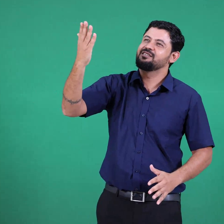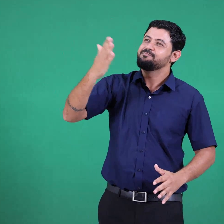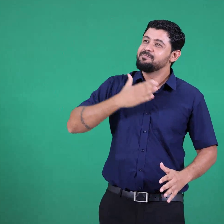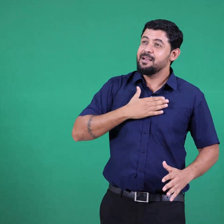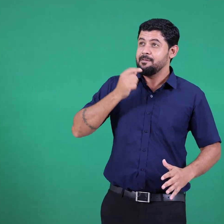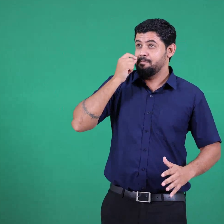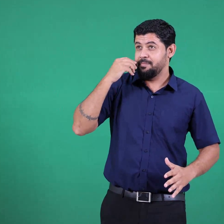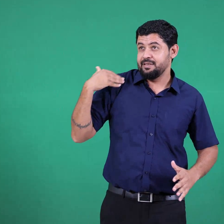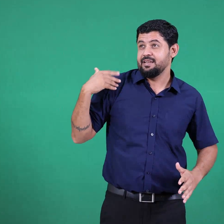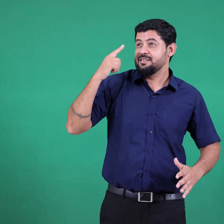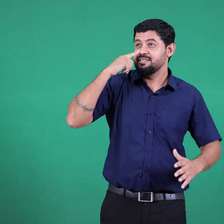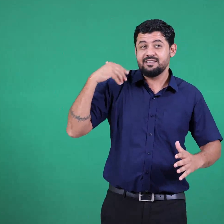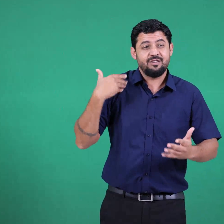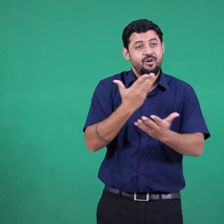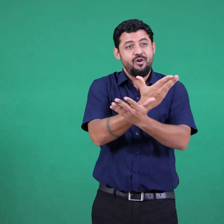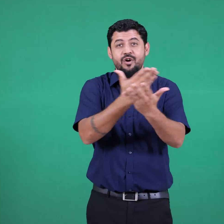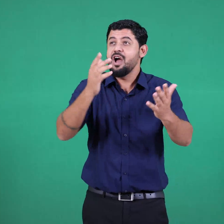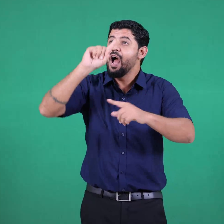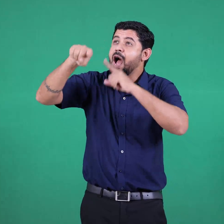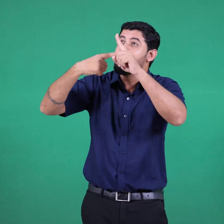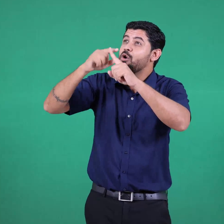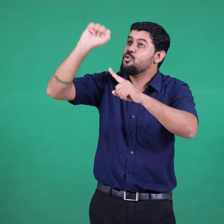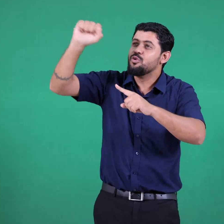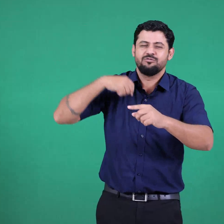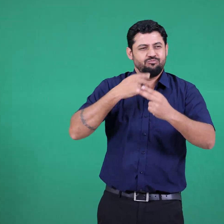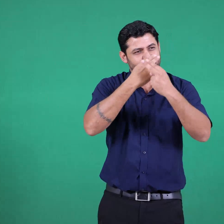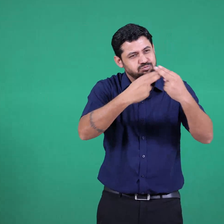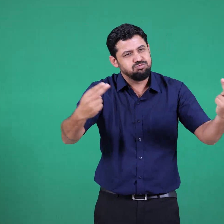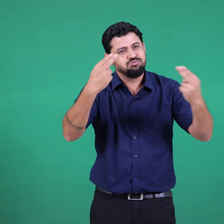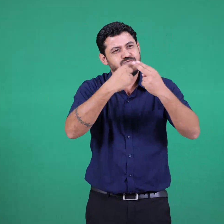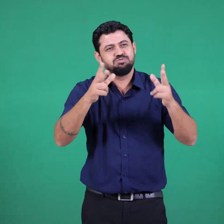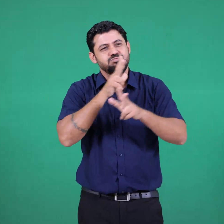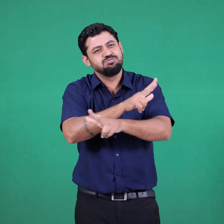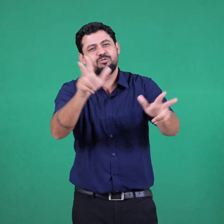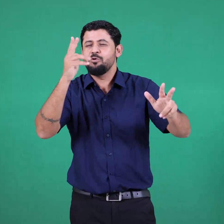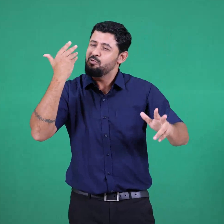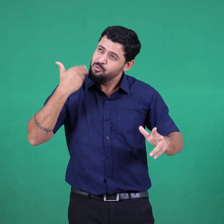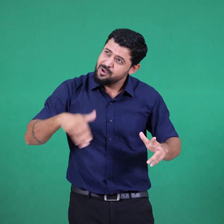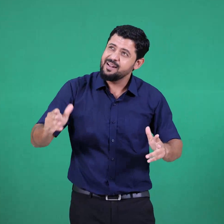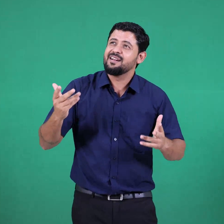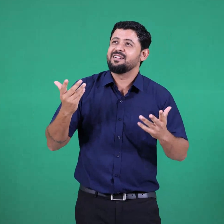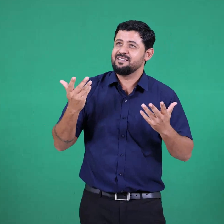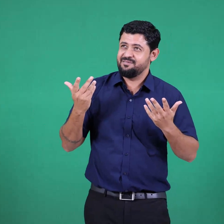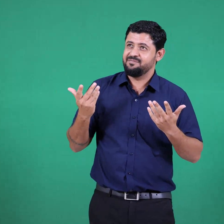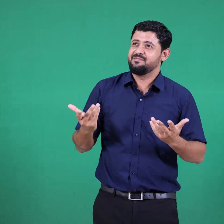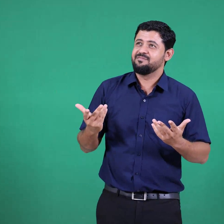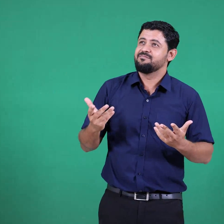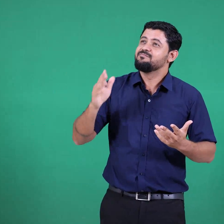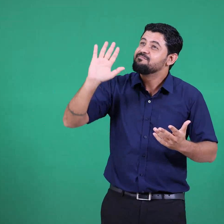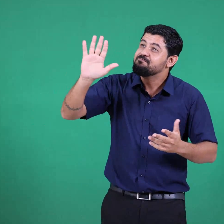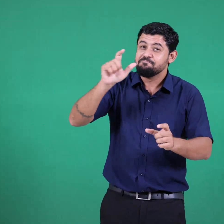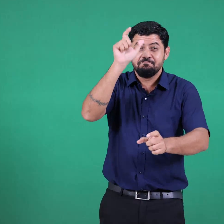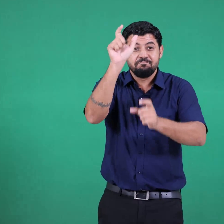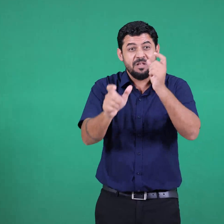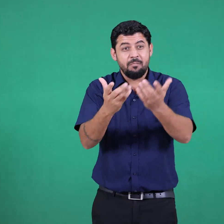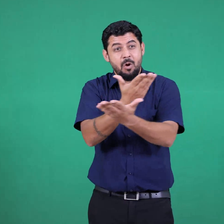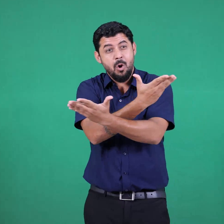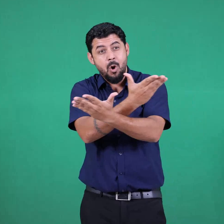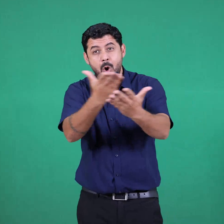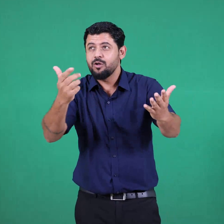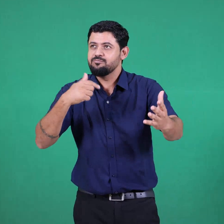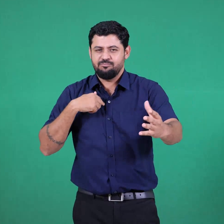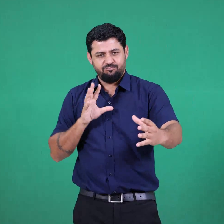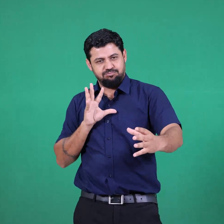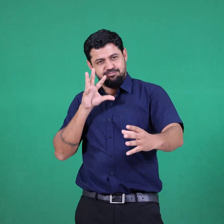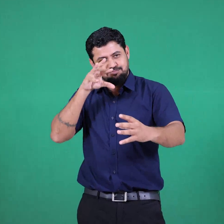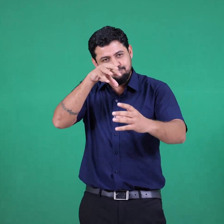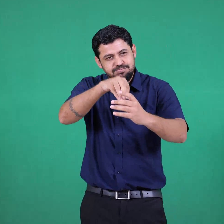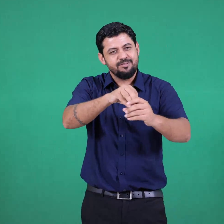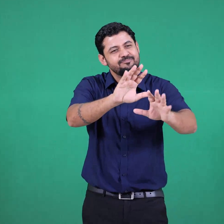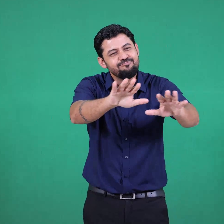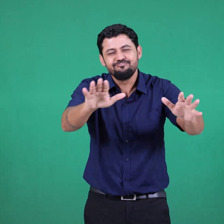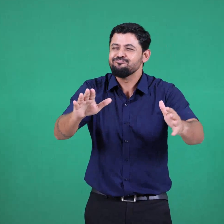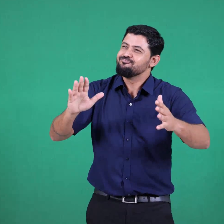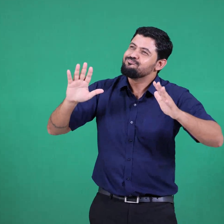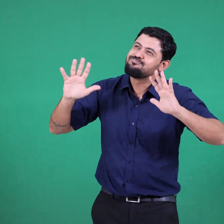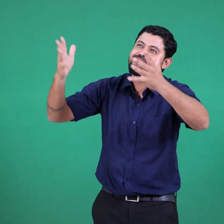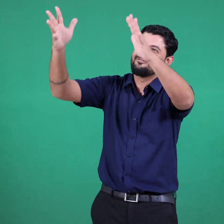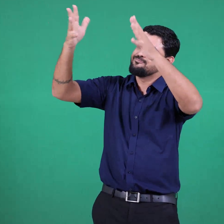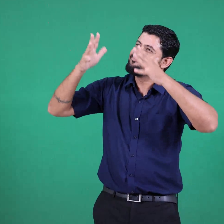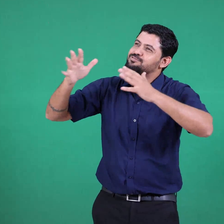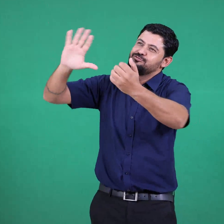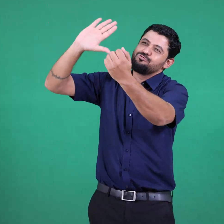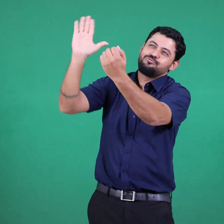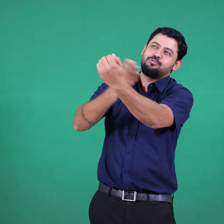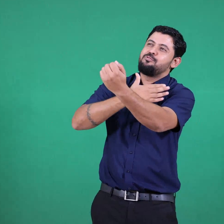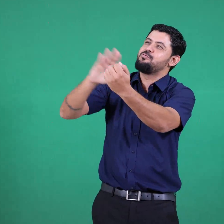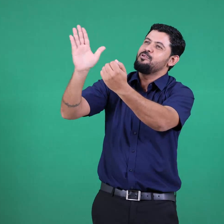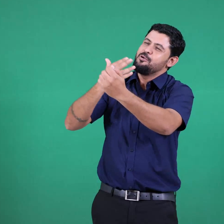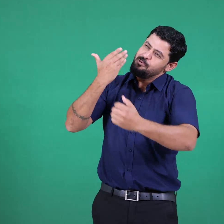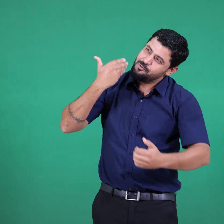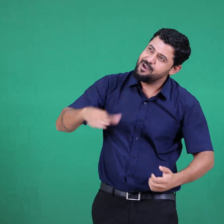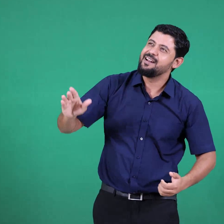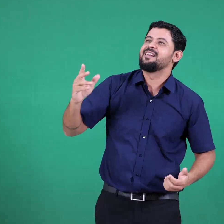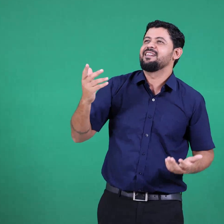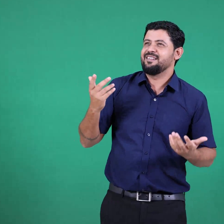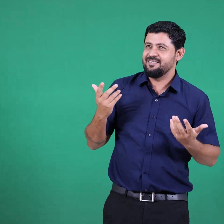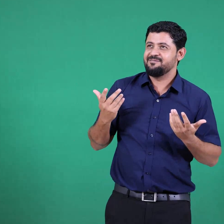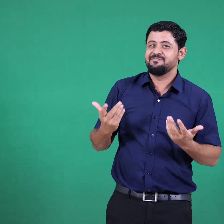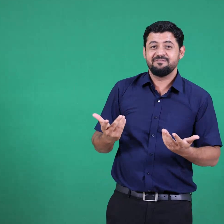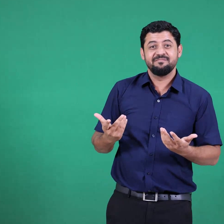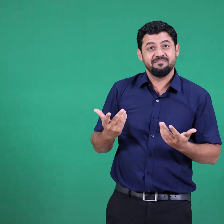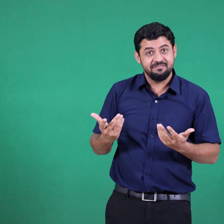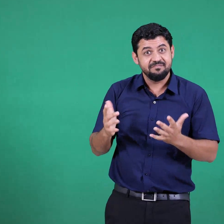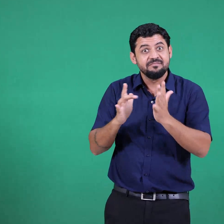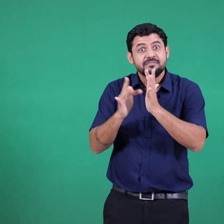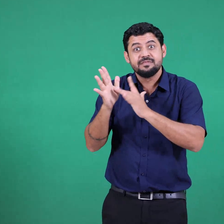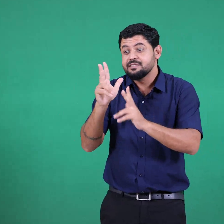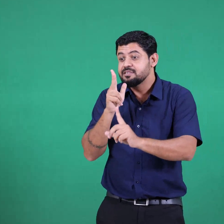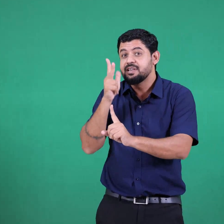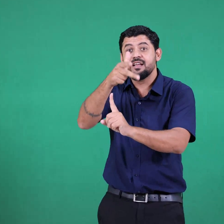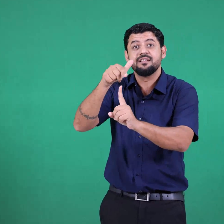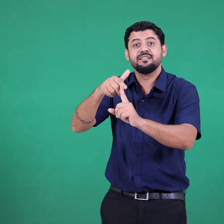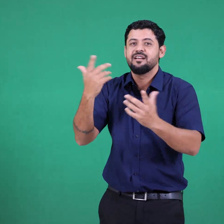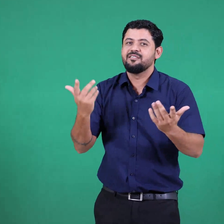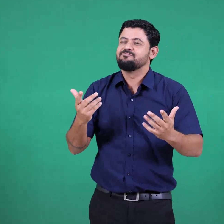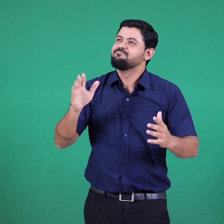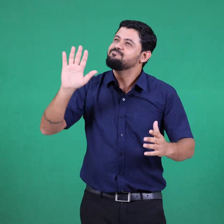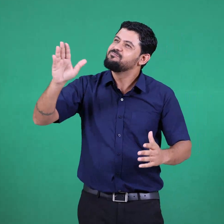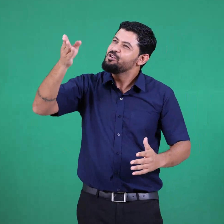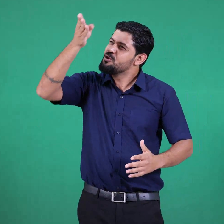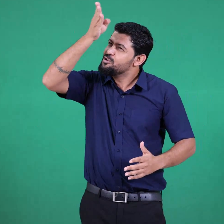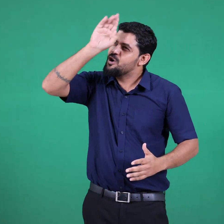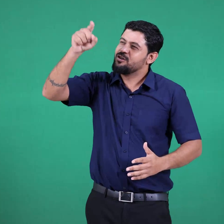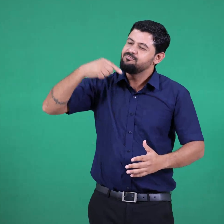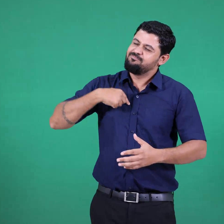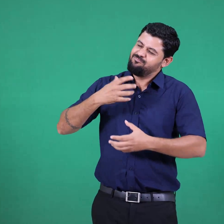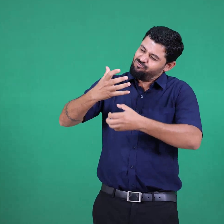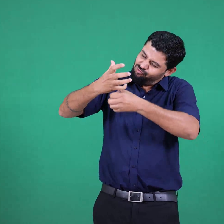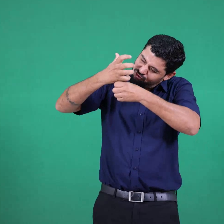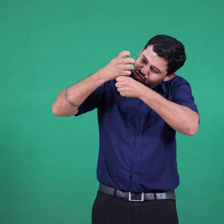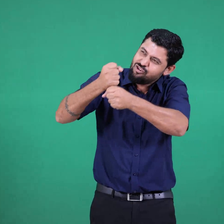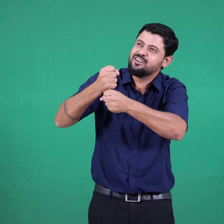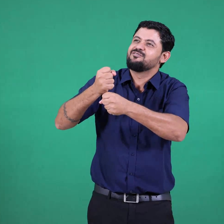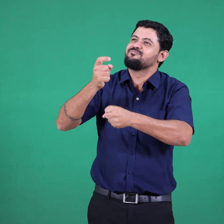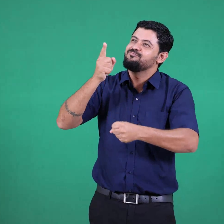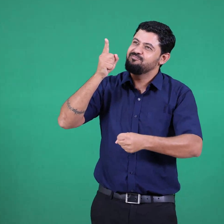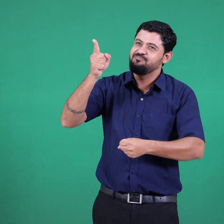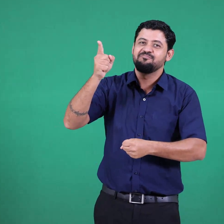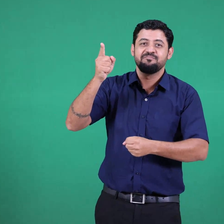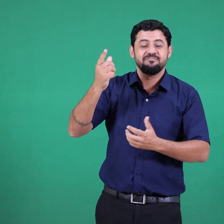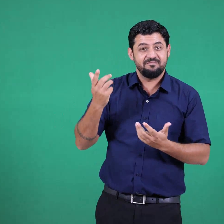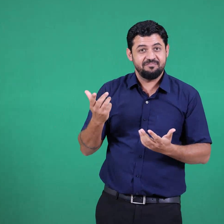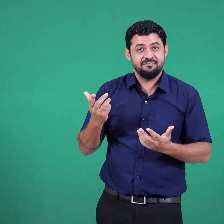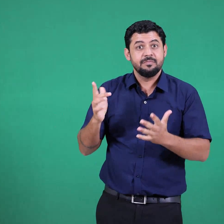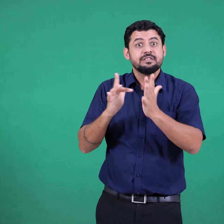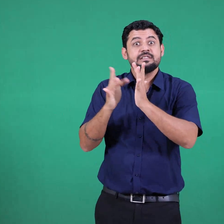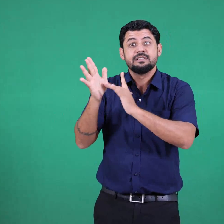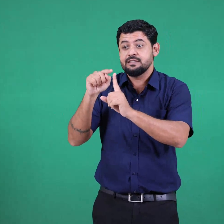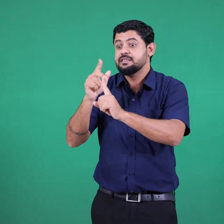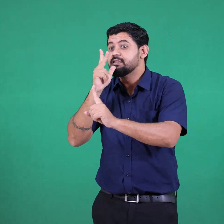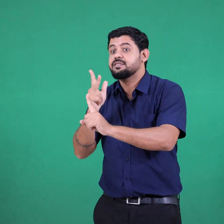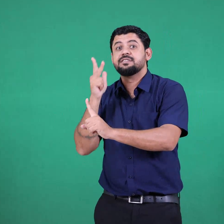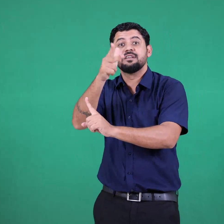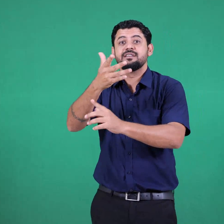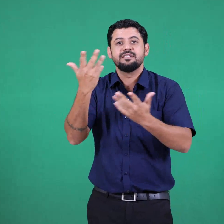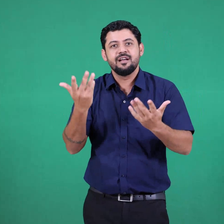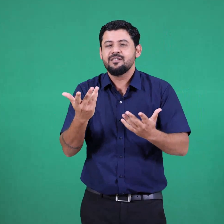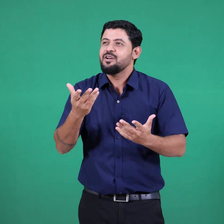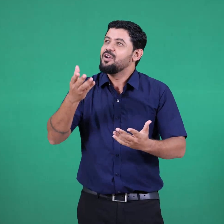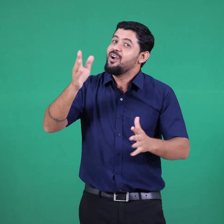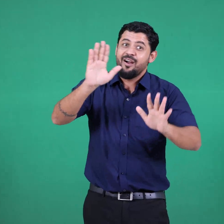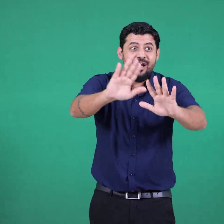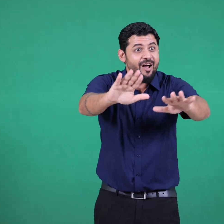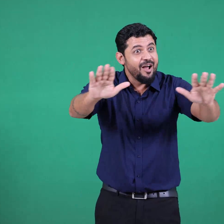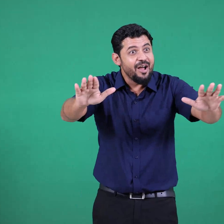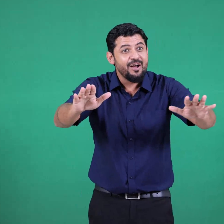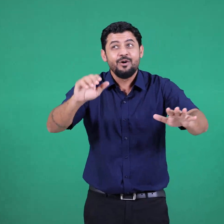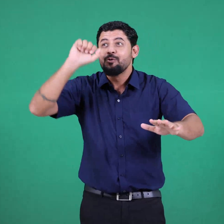I will sing Your praises in the assembly." And again: "I will put My trust in Him."